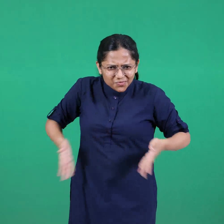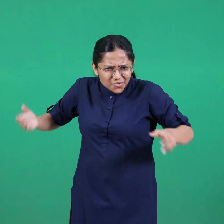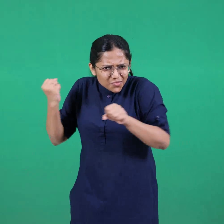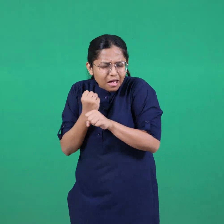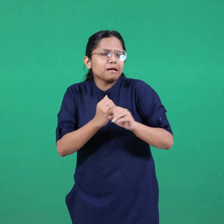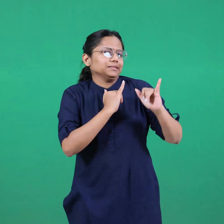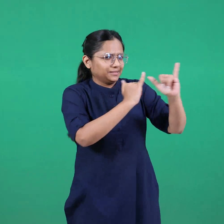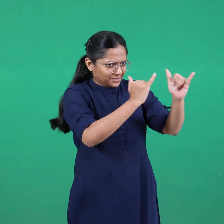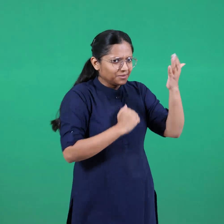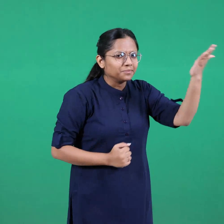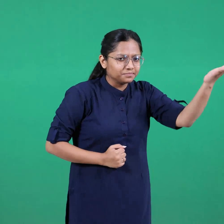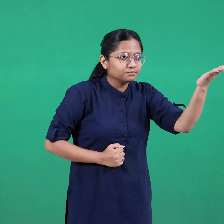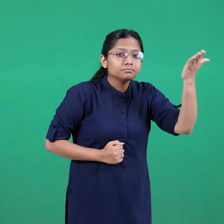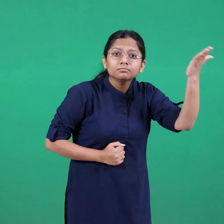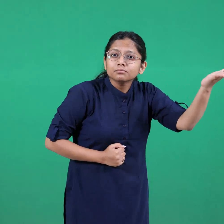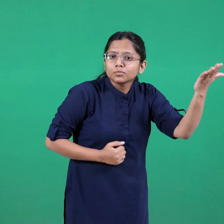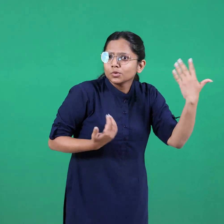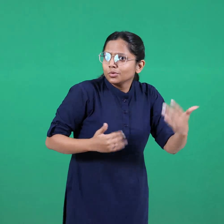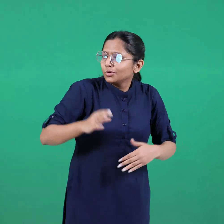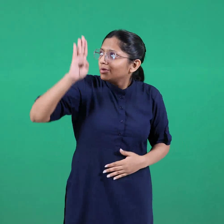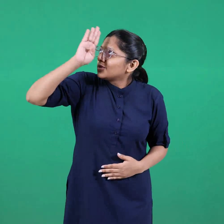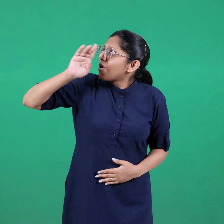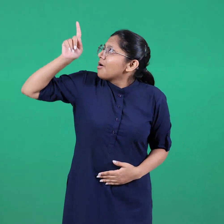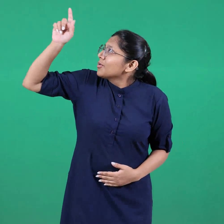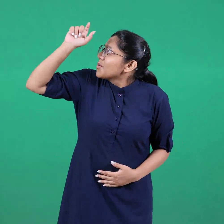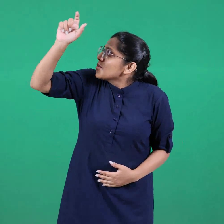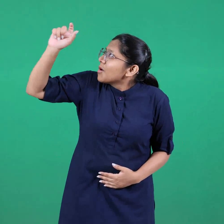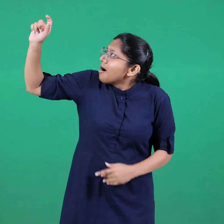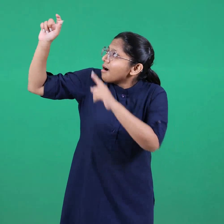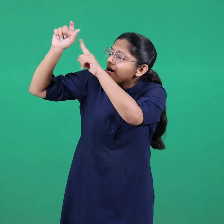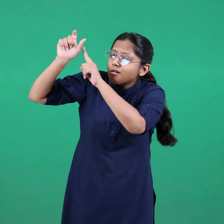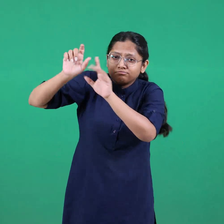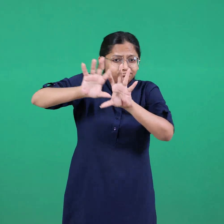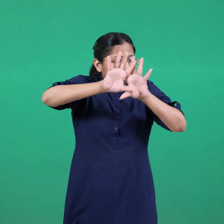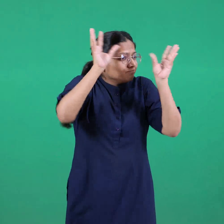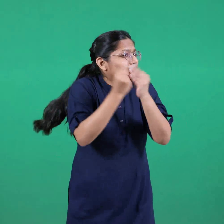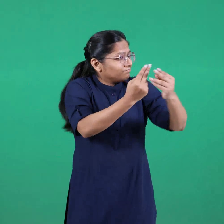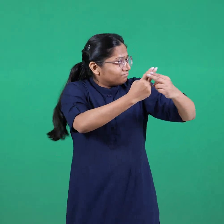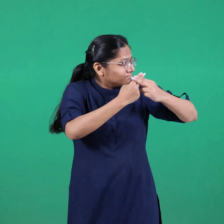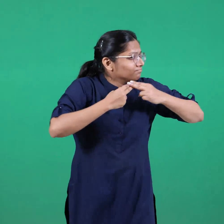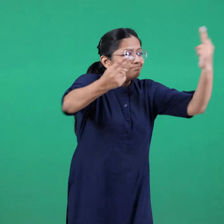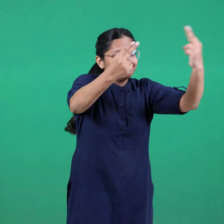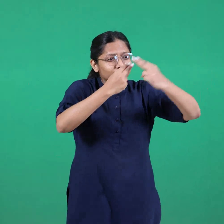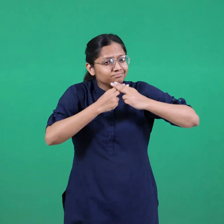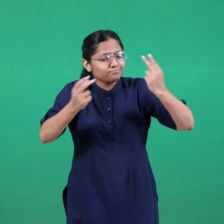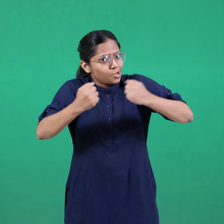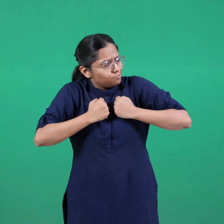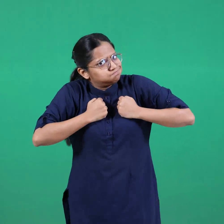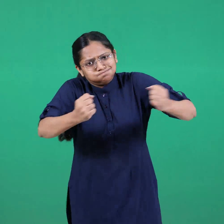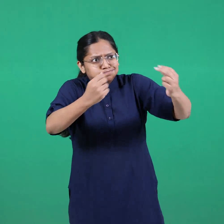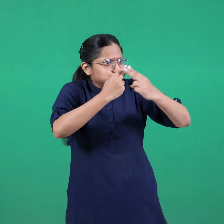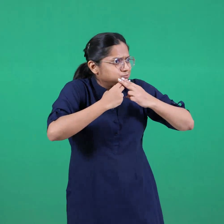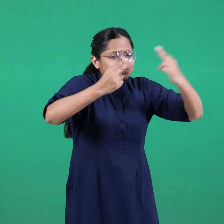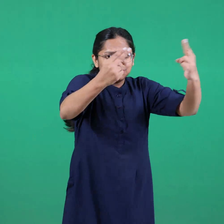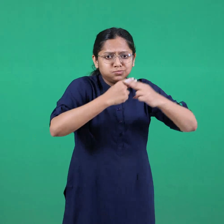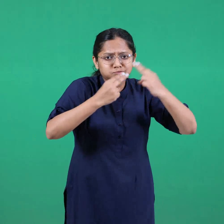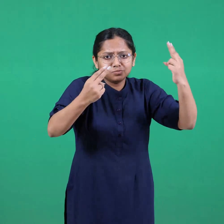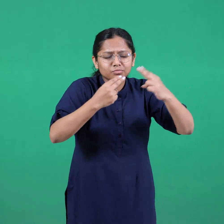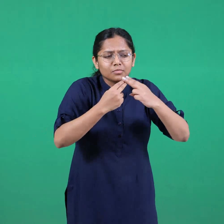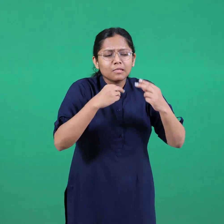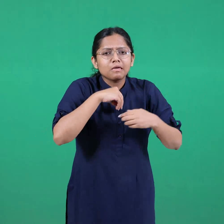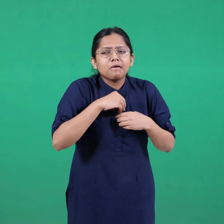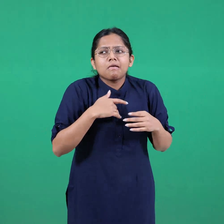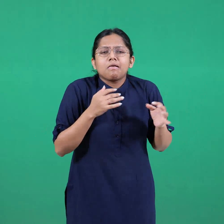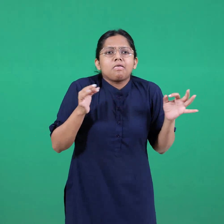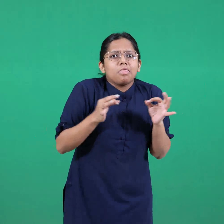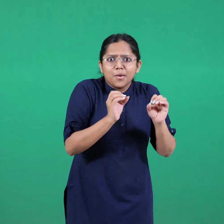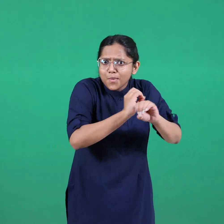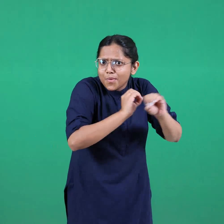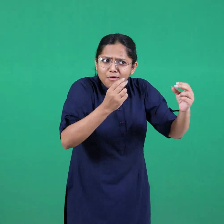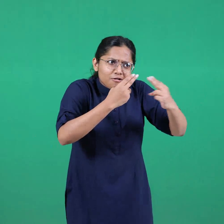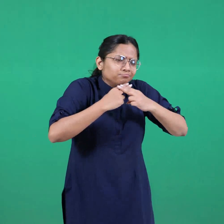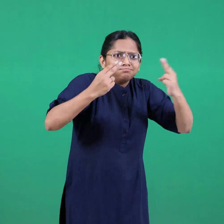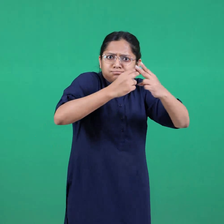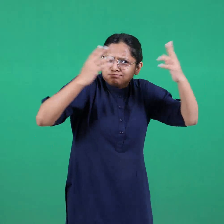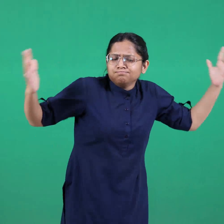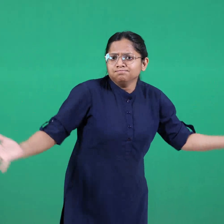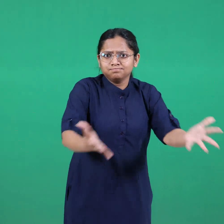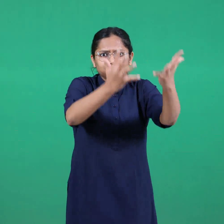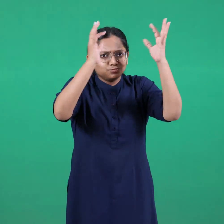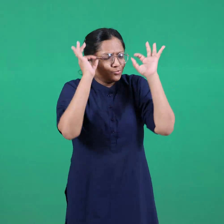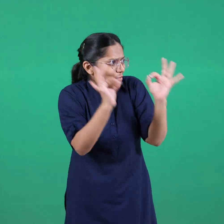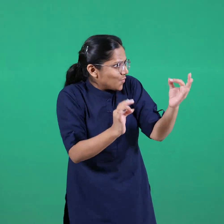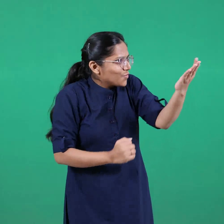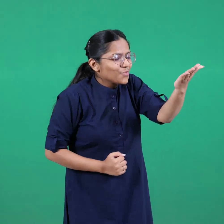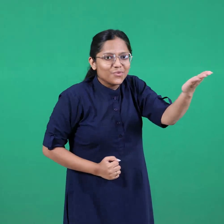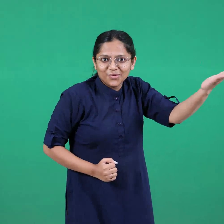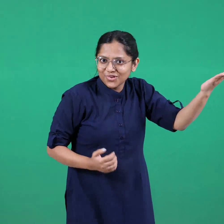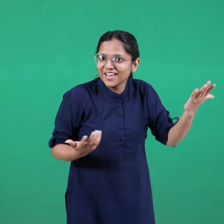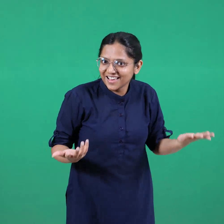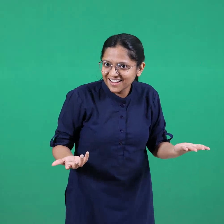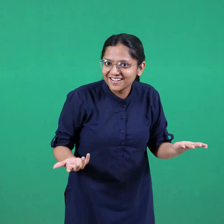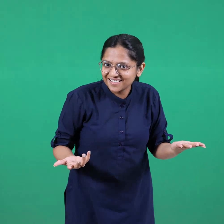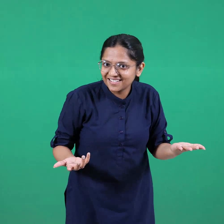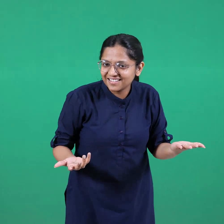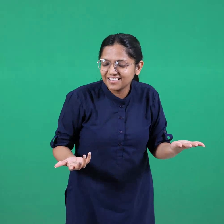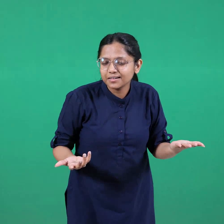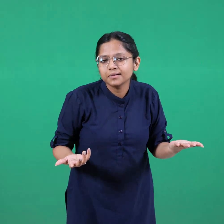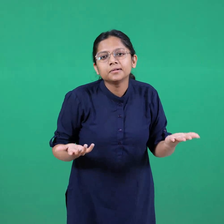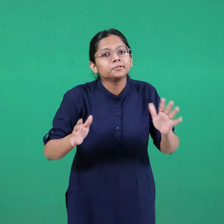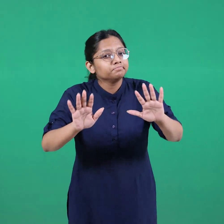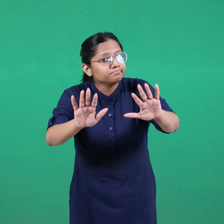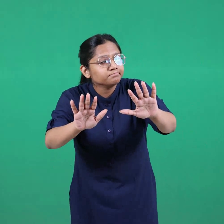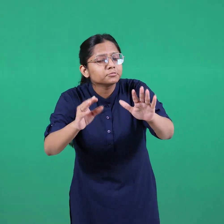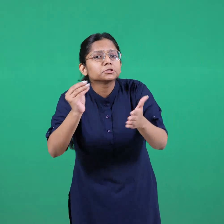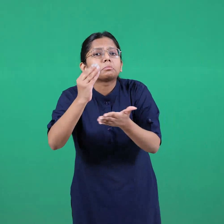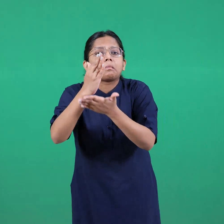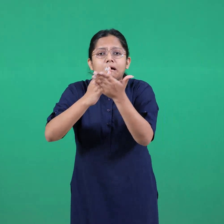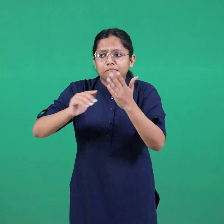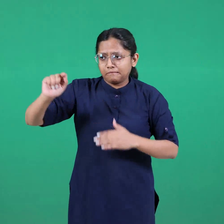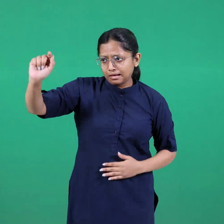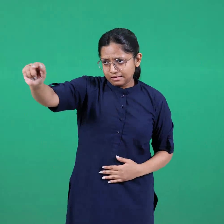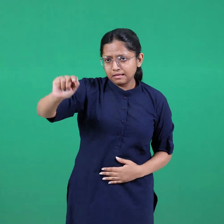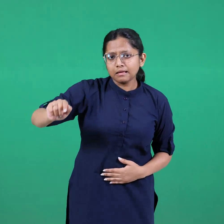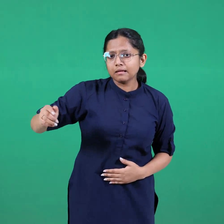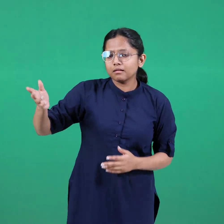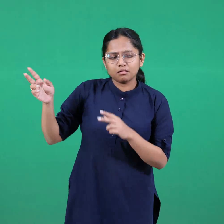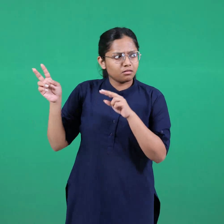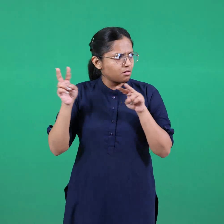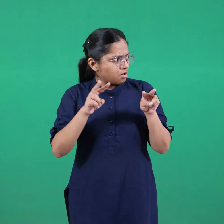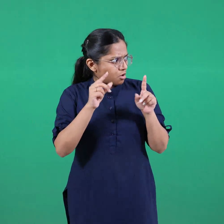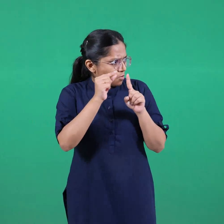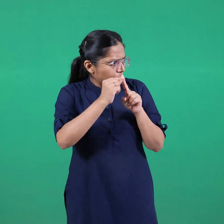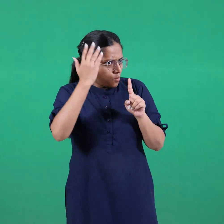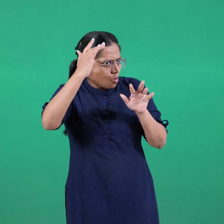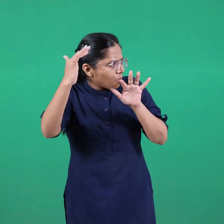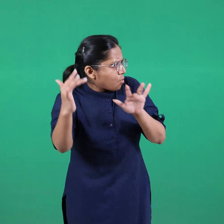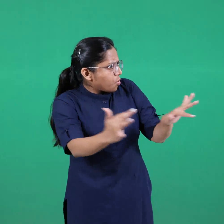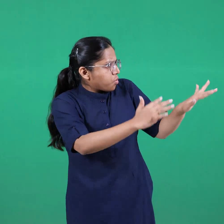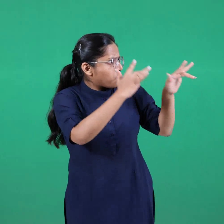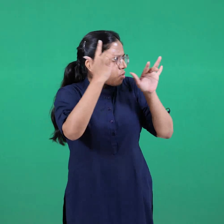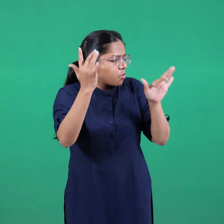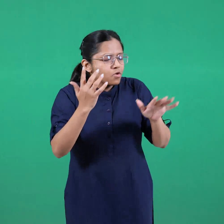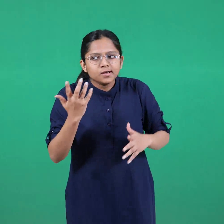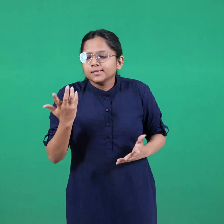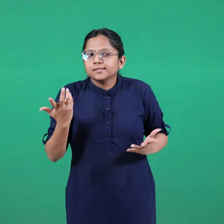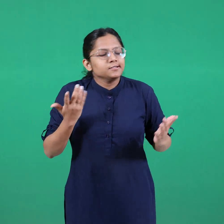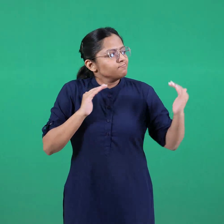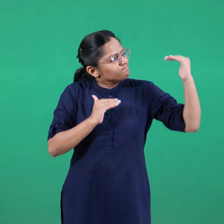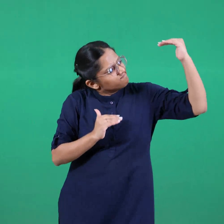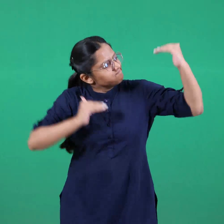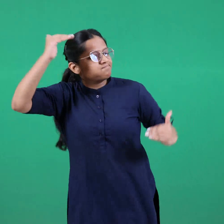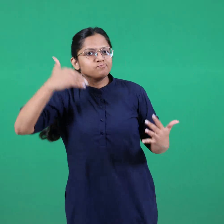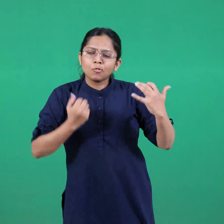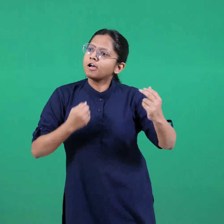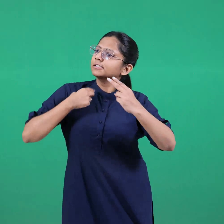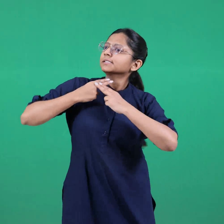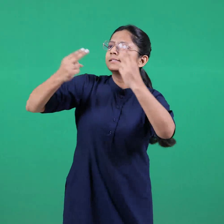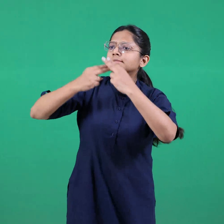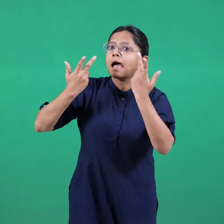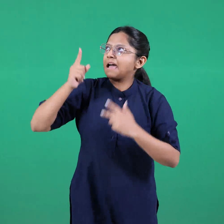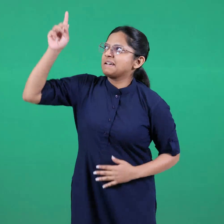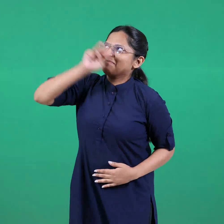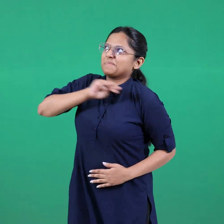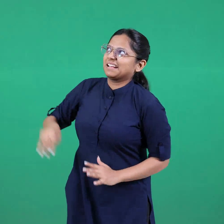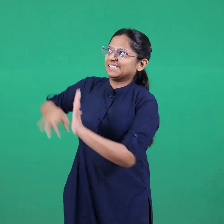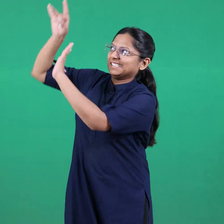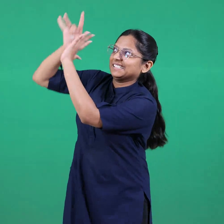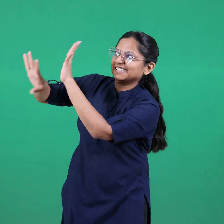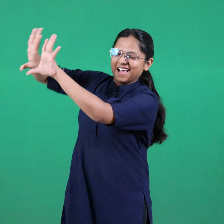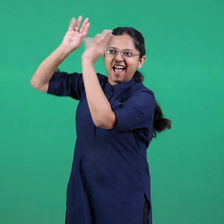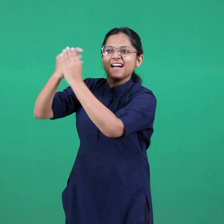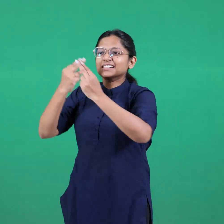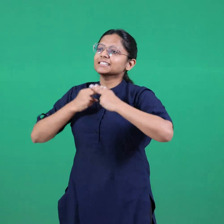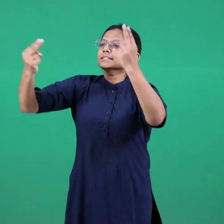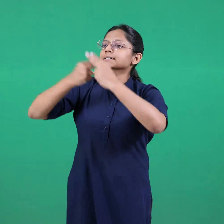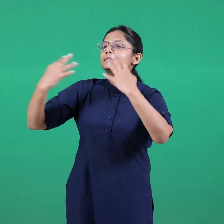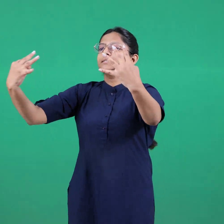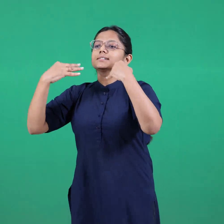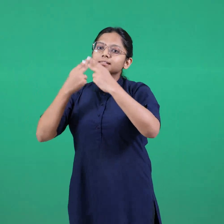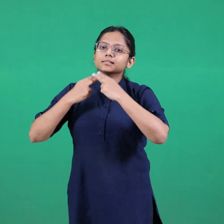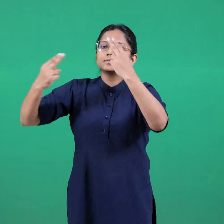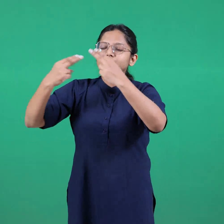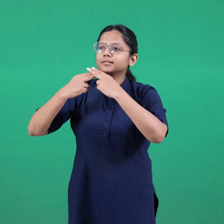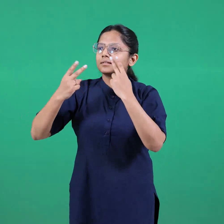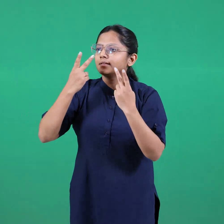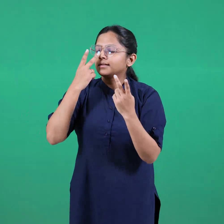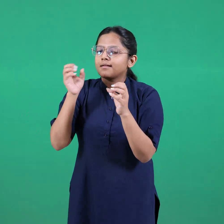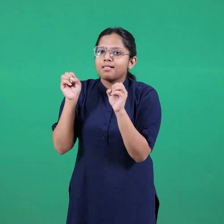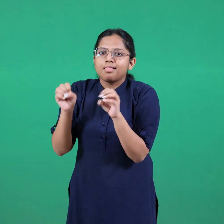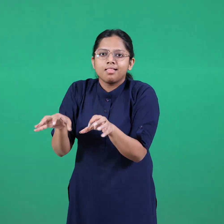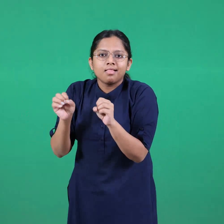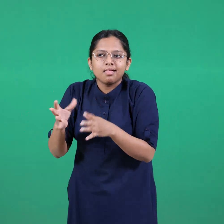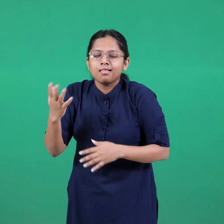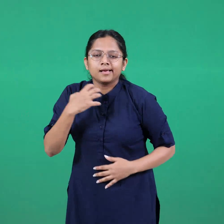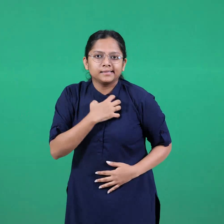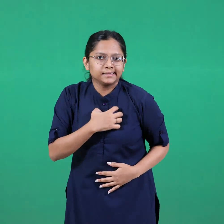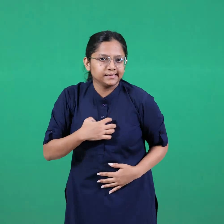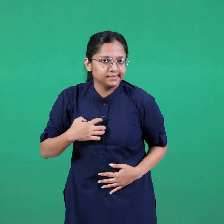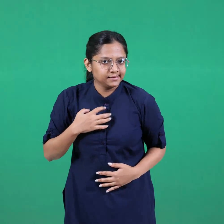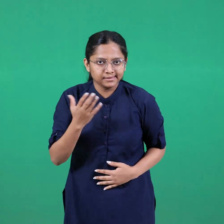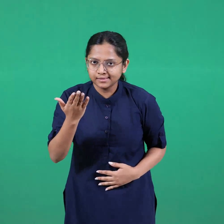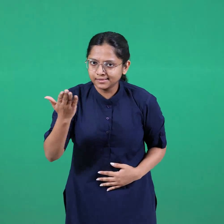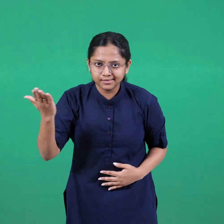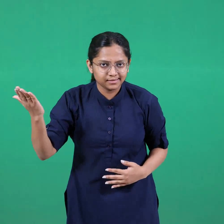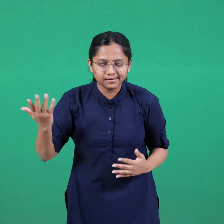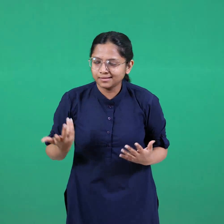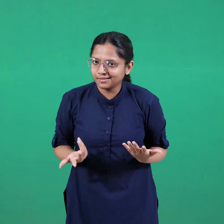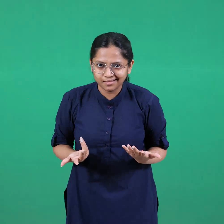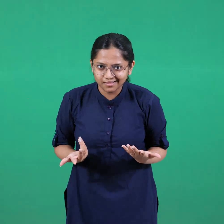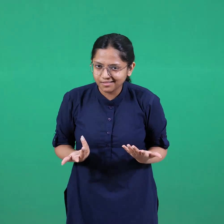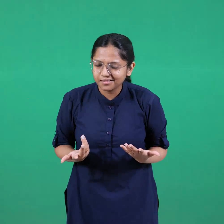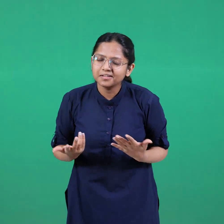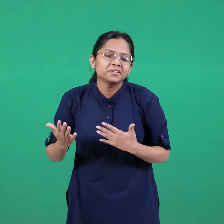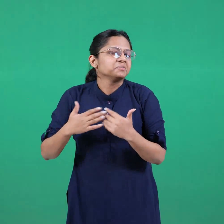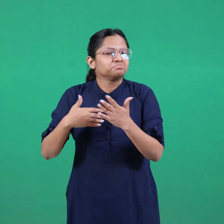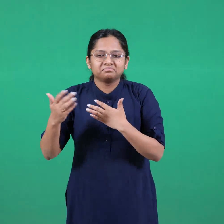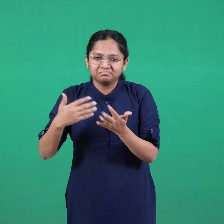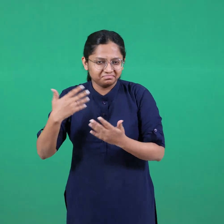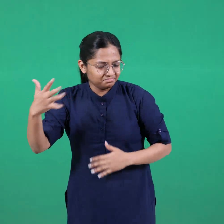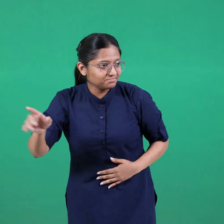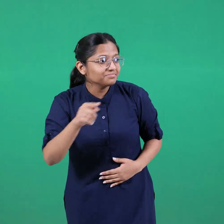And most of the brothers, confident in the Lord by my chains, now dare more greatly to speak the word without fear.